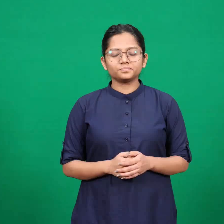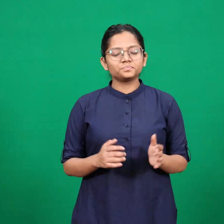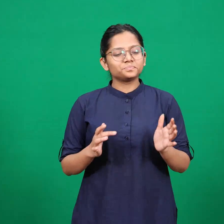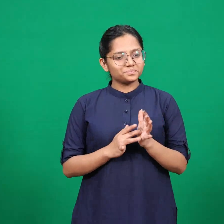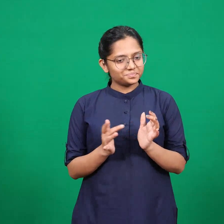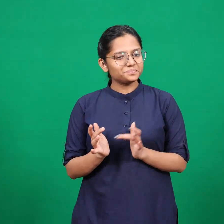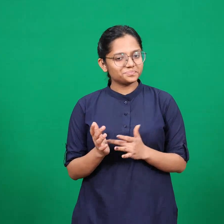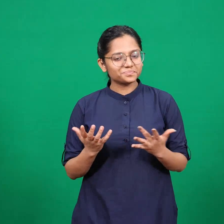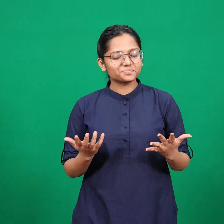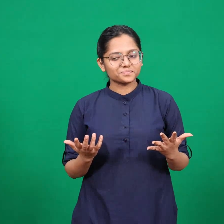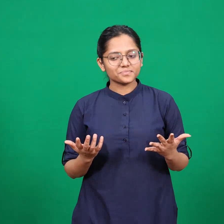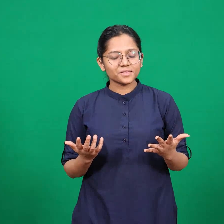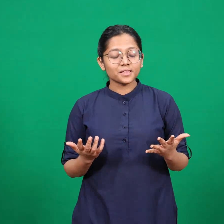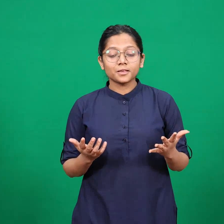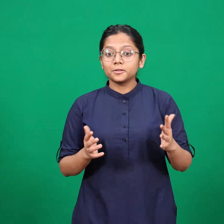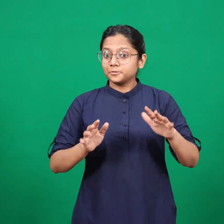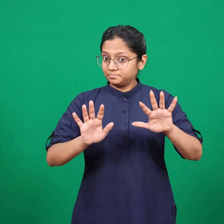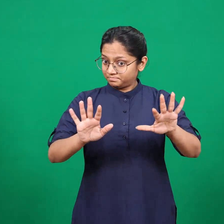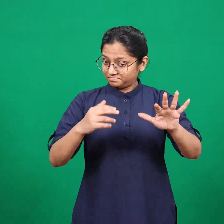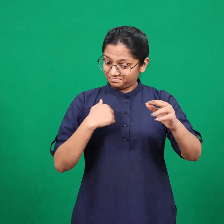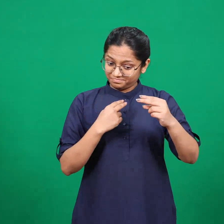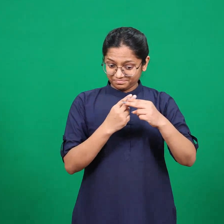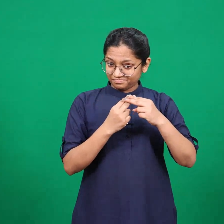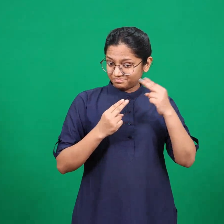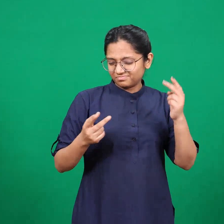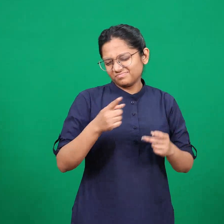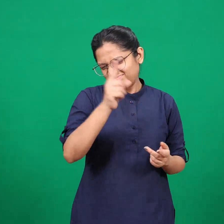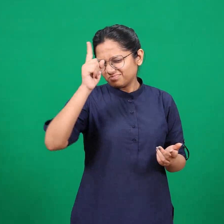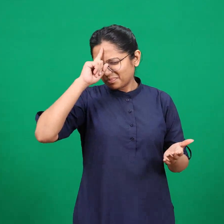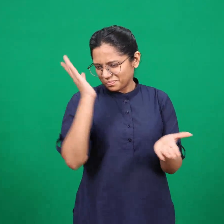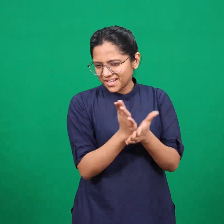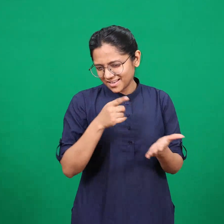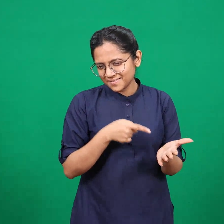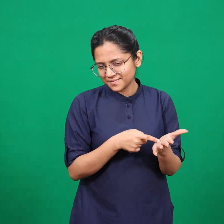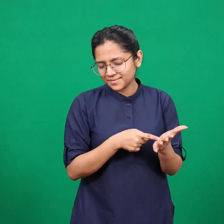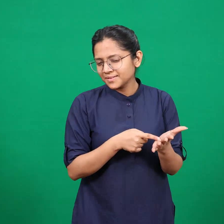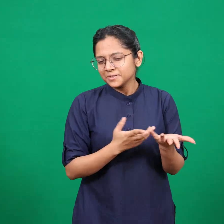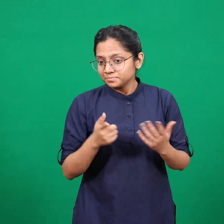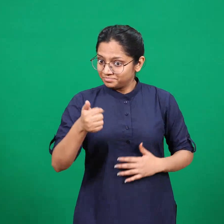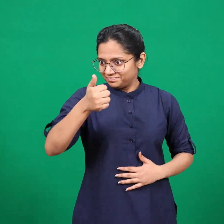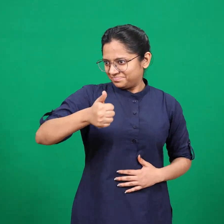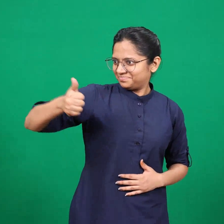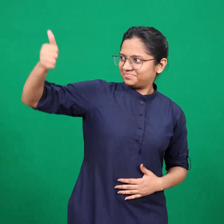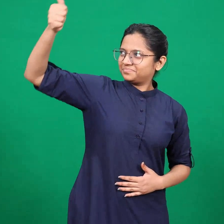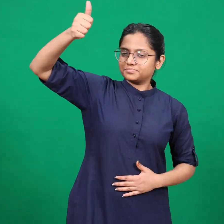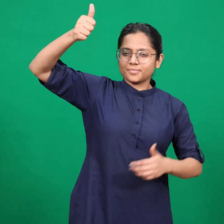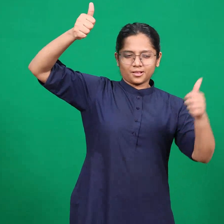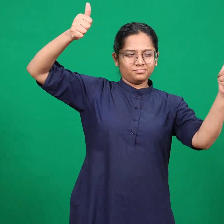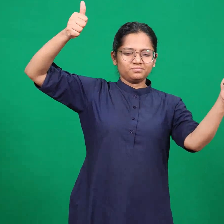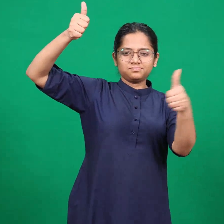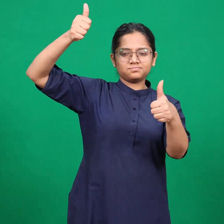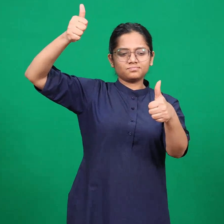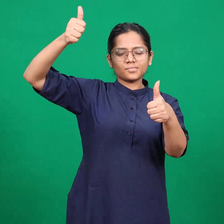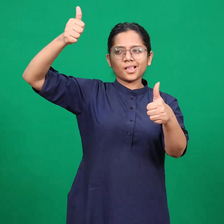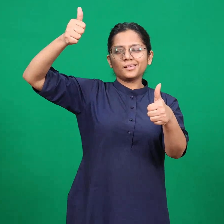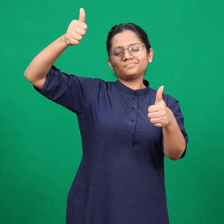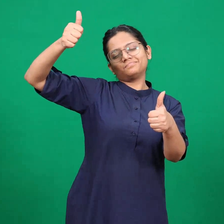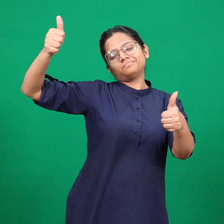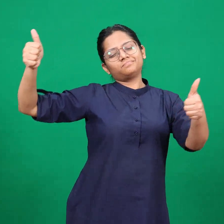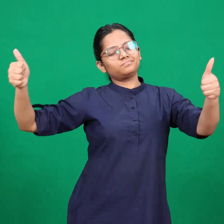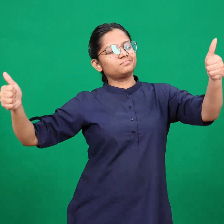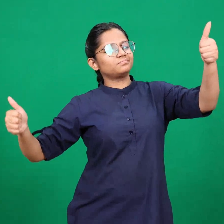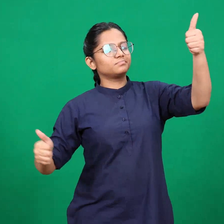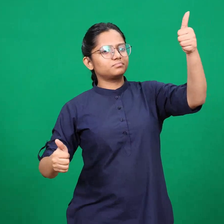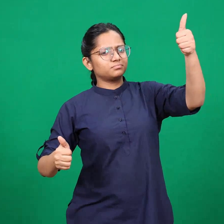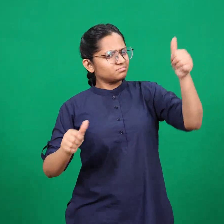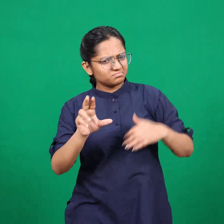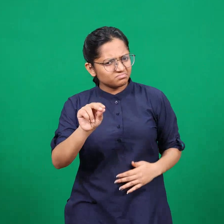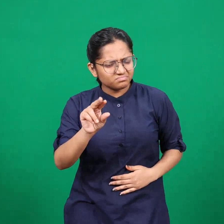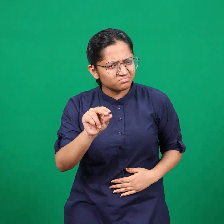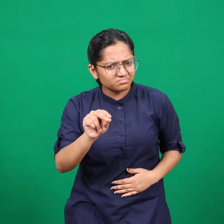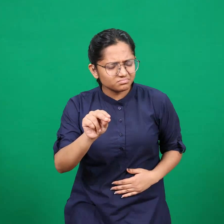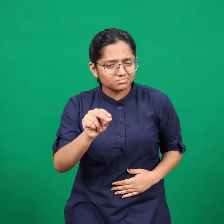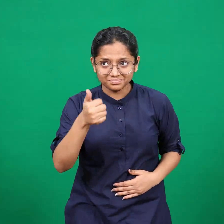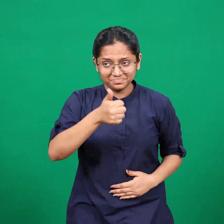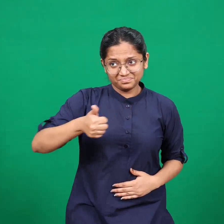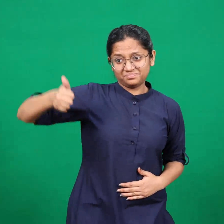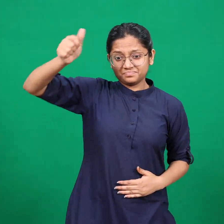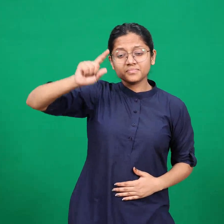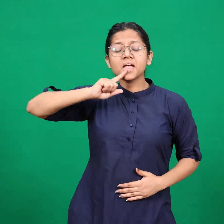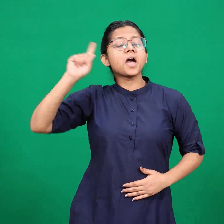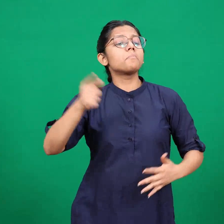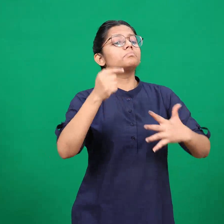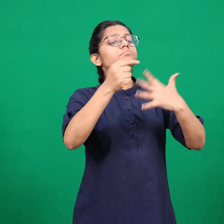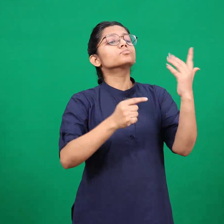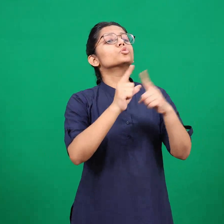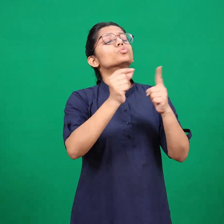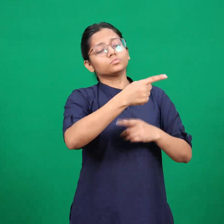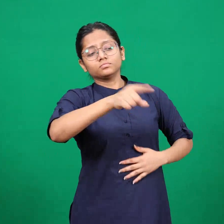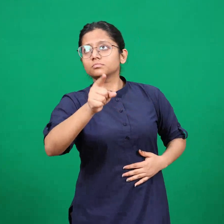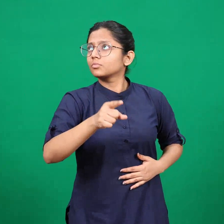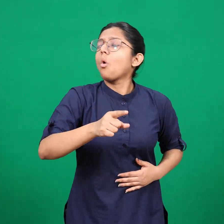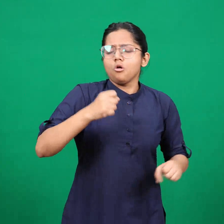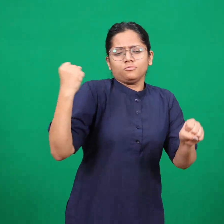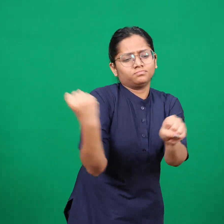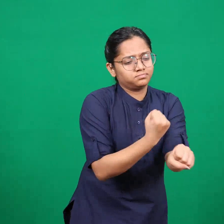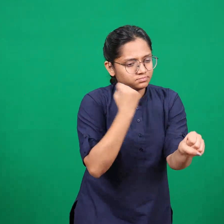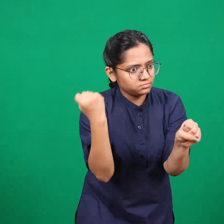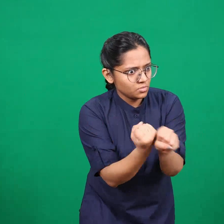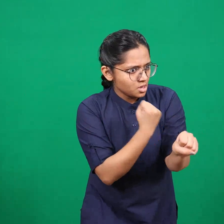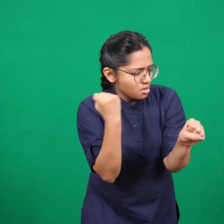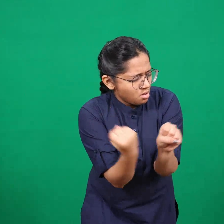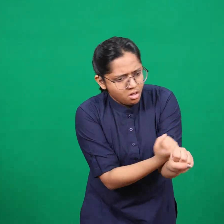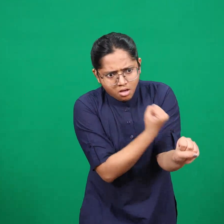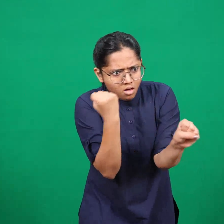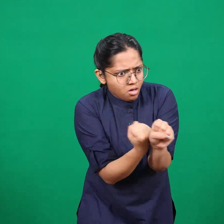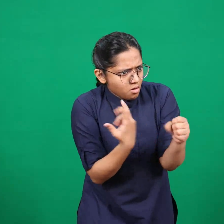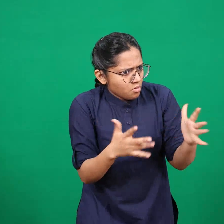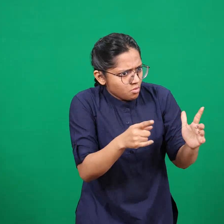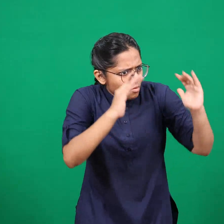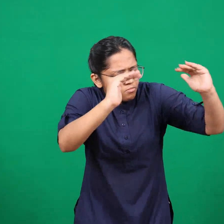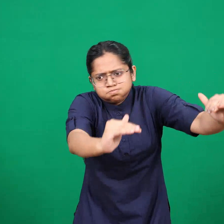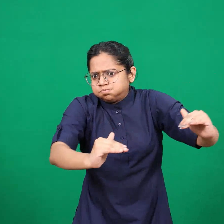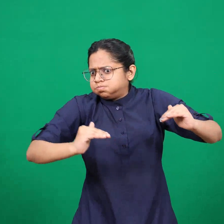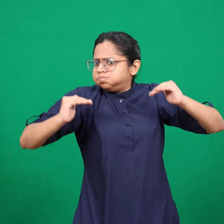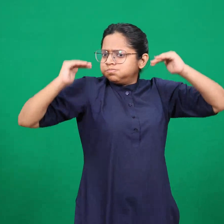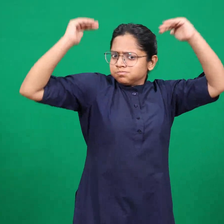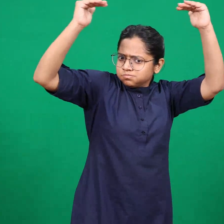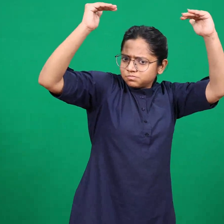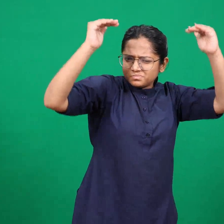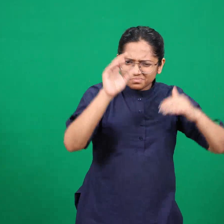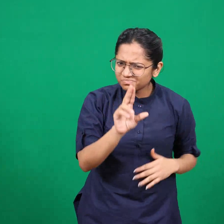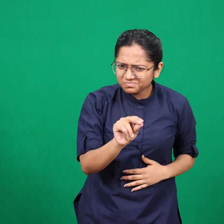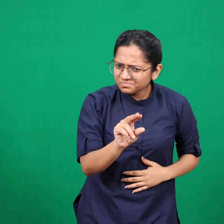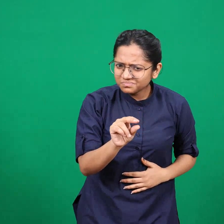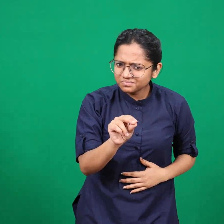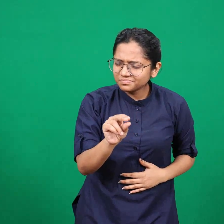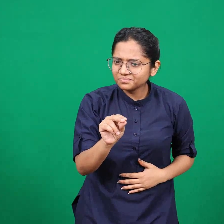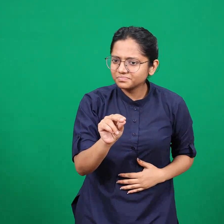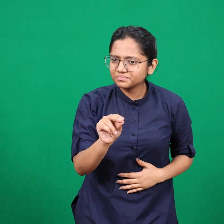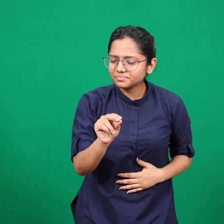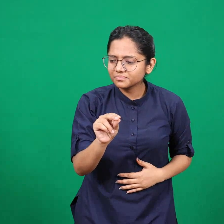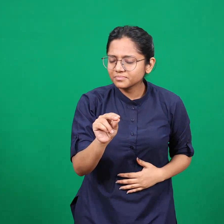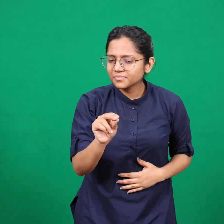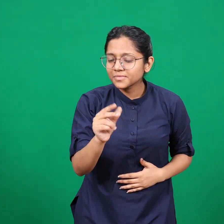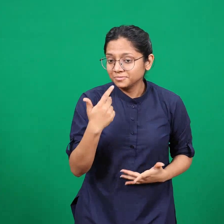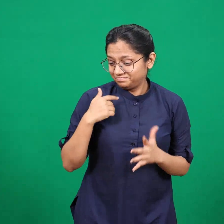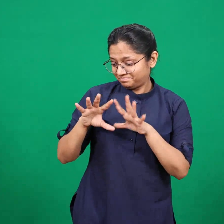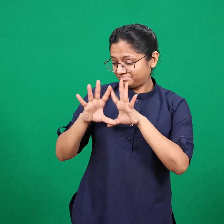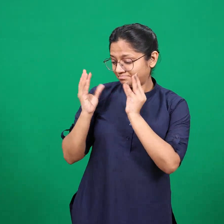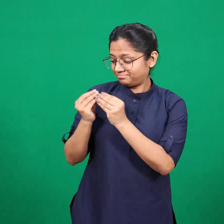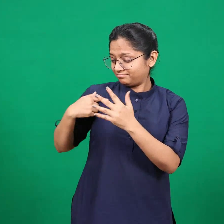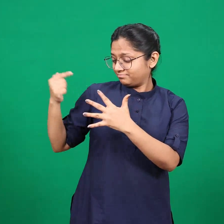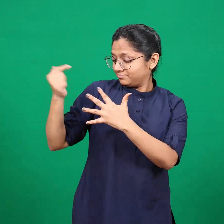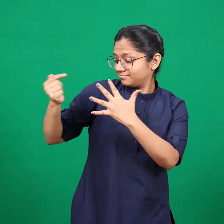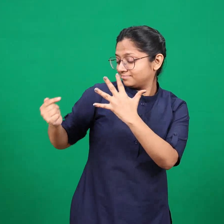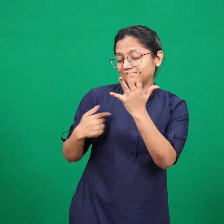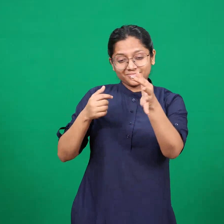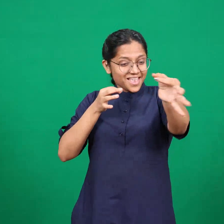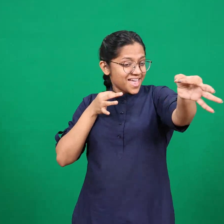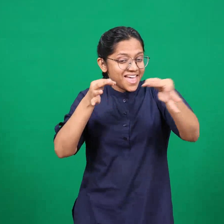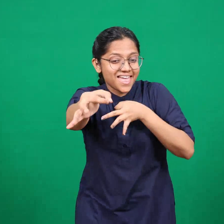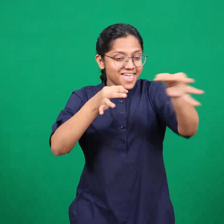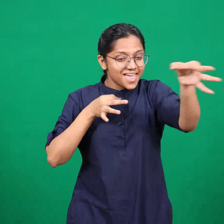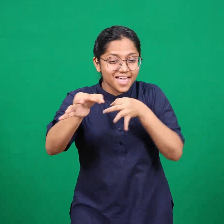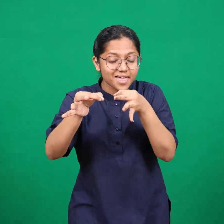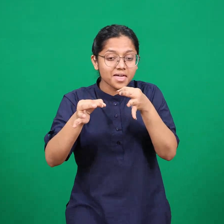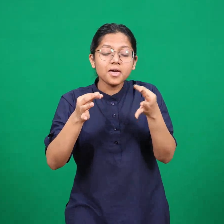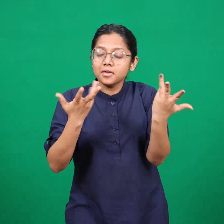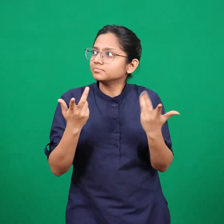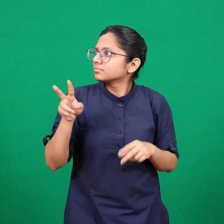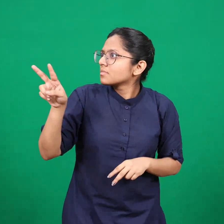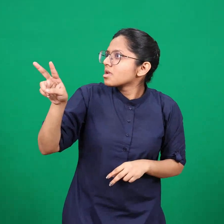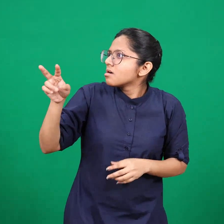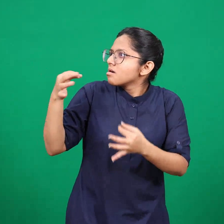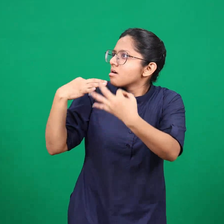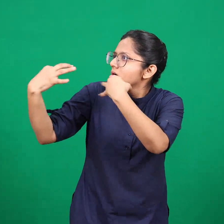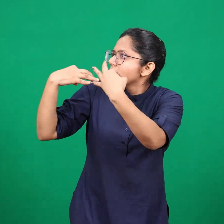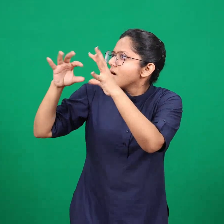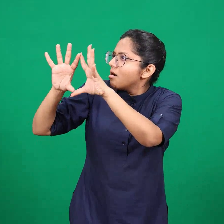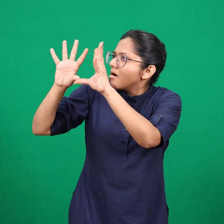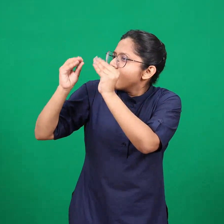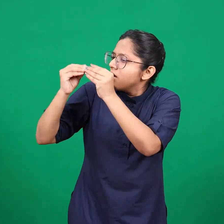Truly, truly, I tell you, no servant is greater than his master, nor is a messenger greater than the one who sent him.